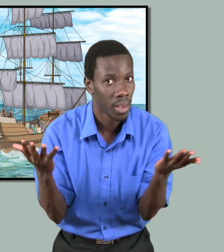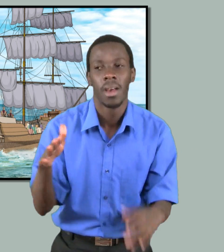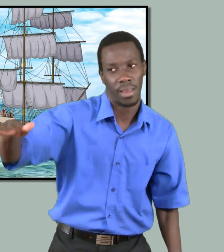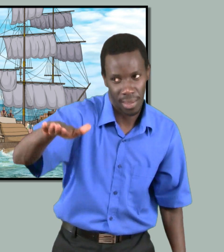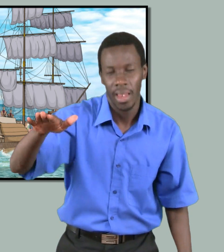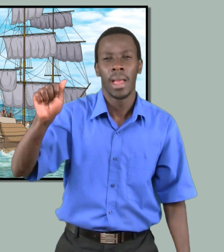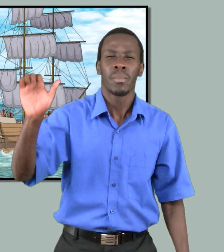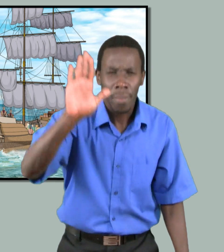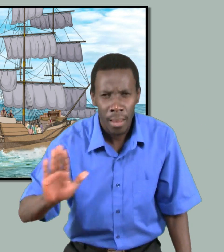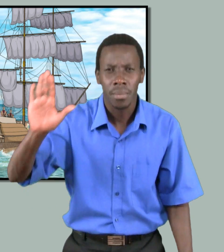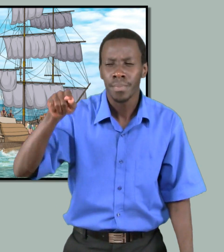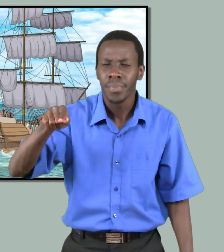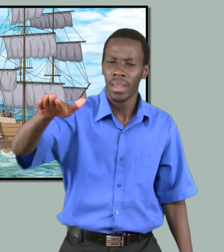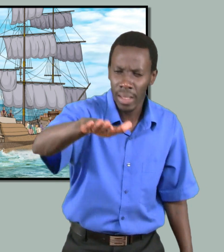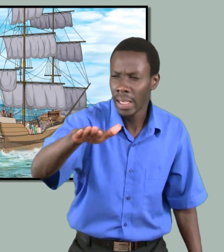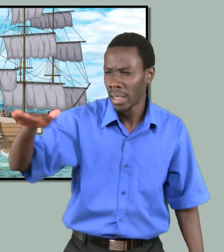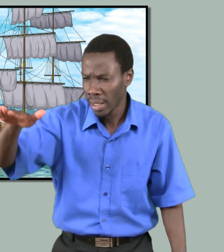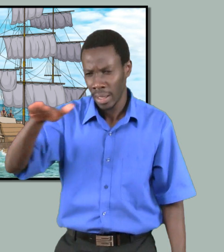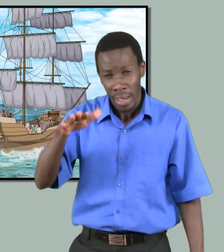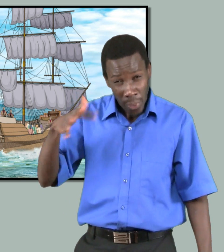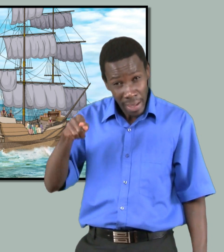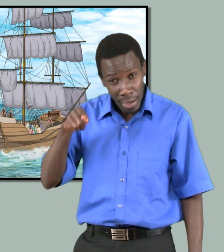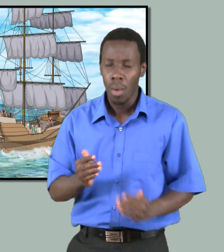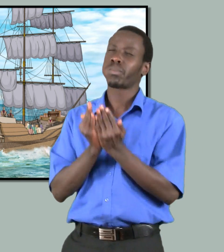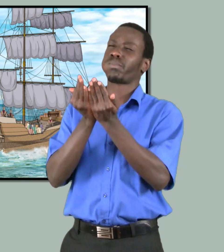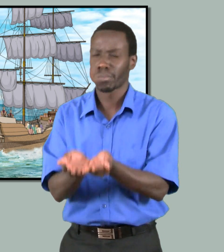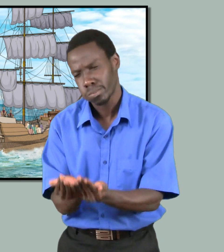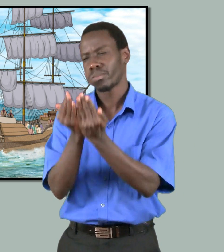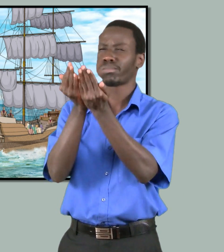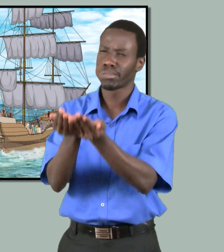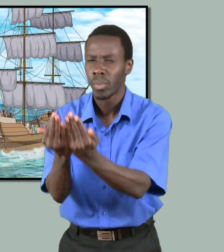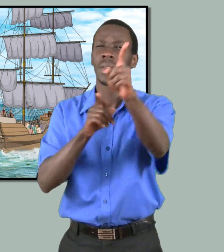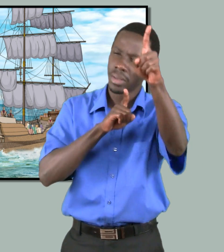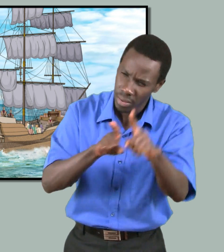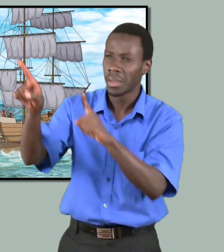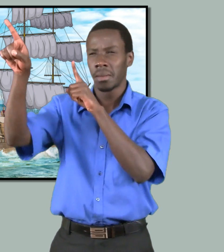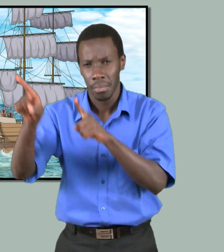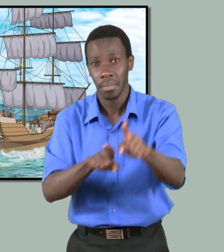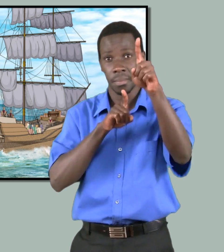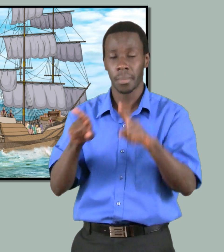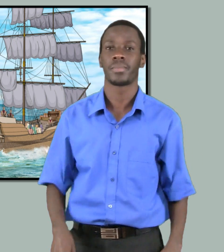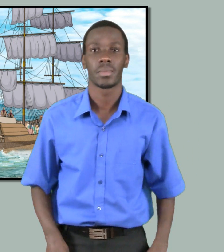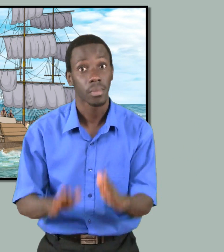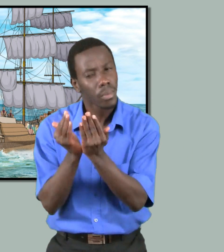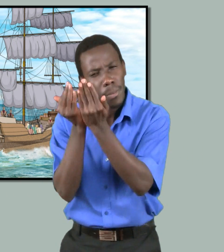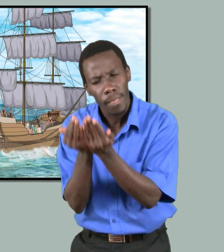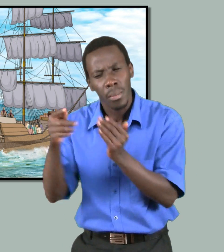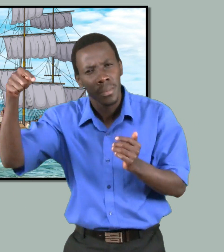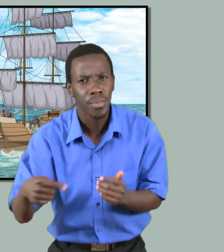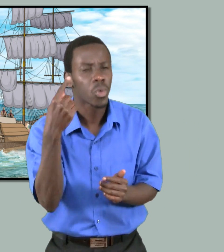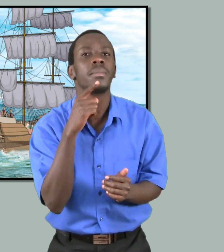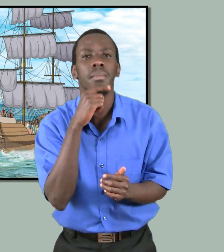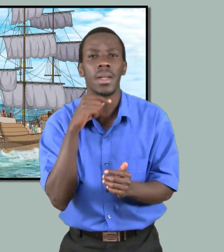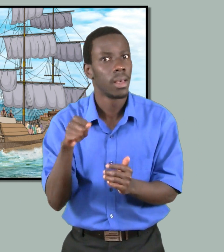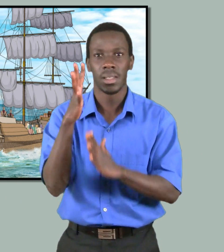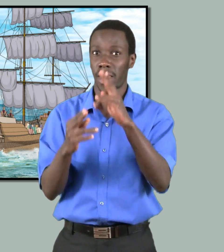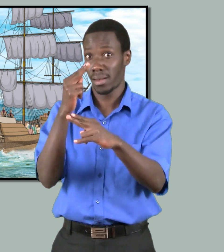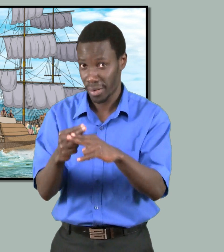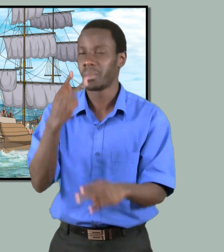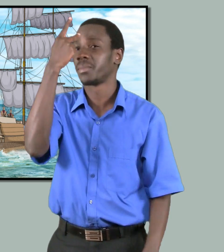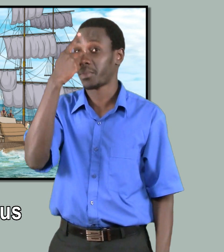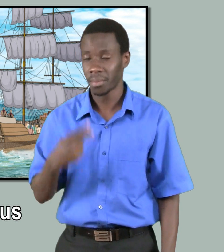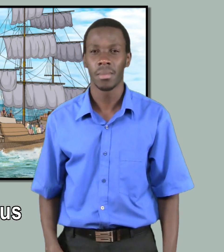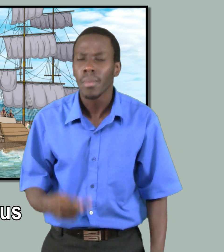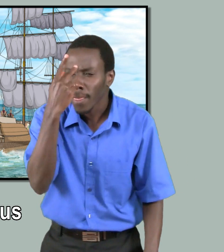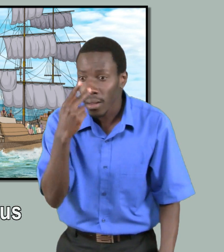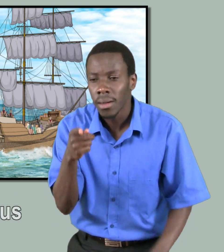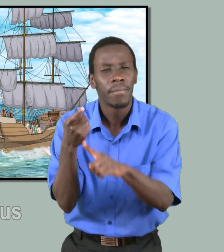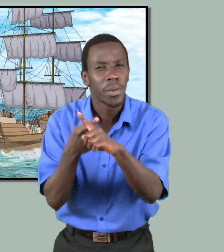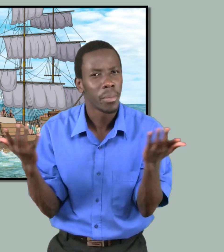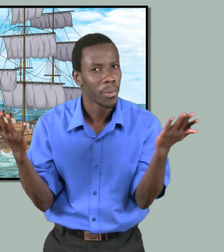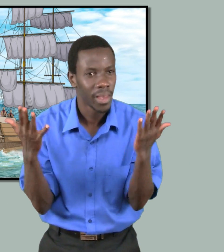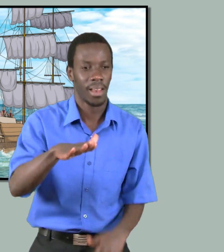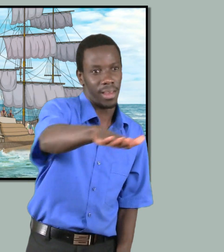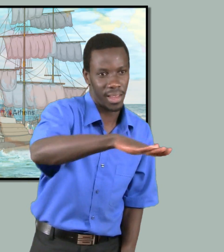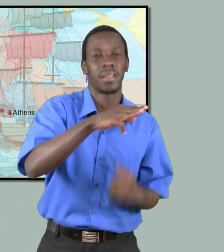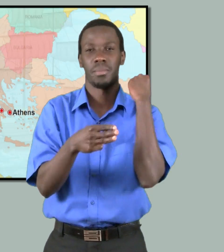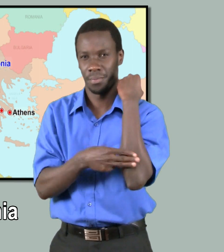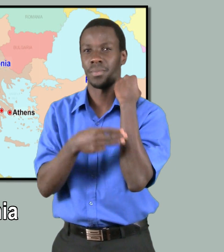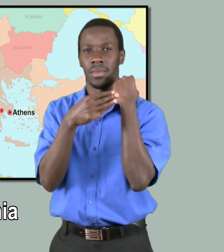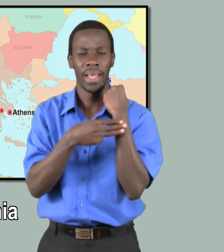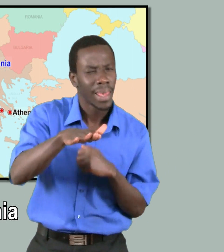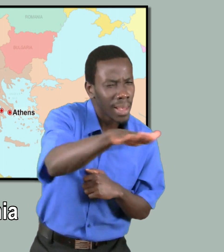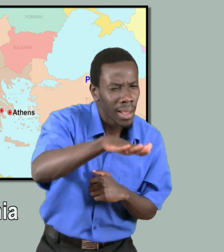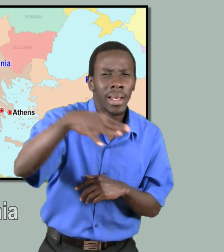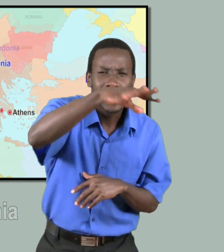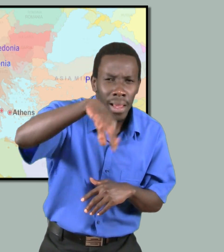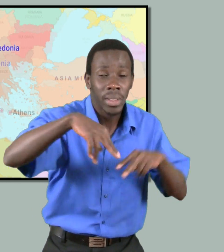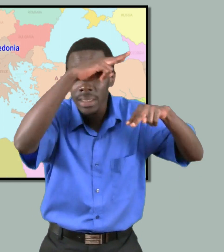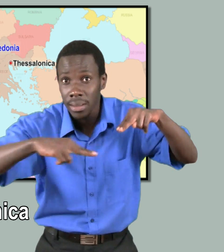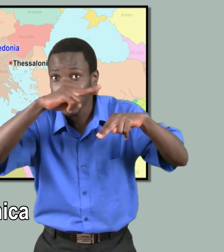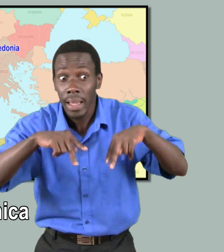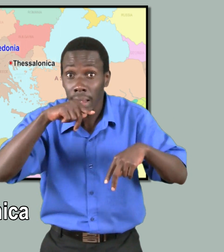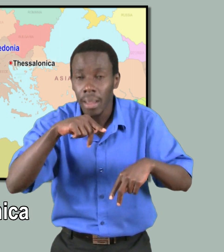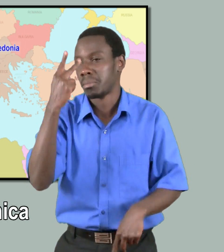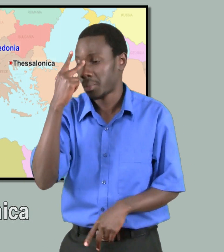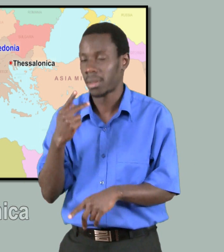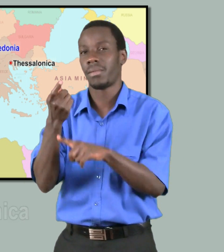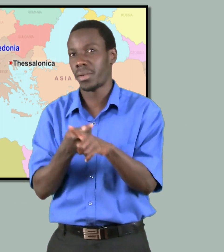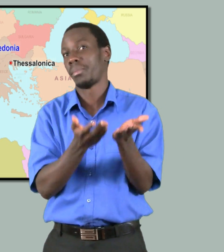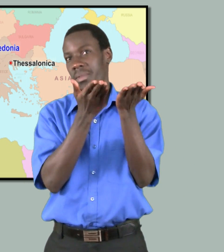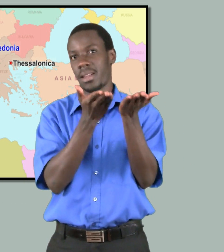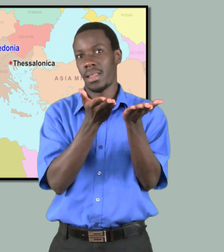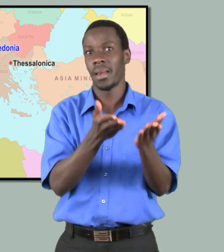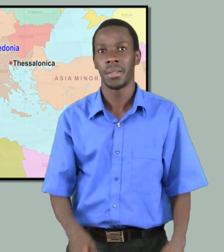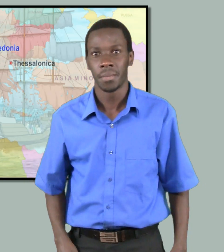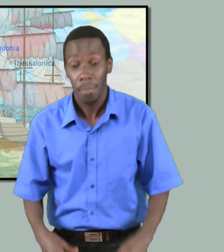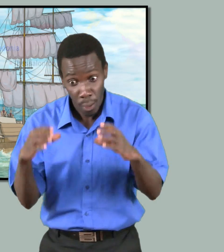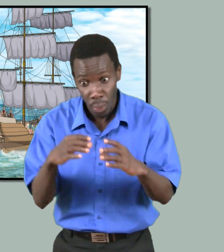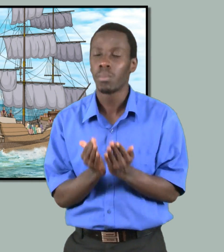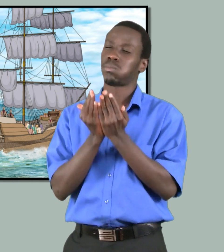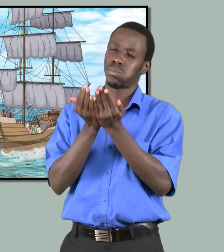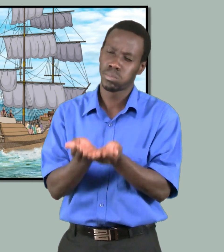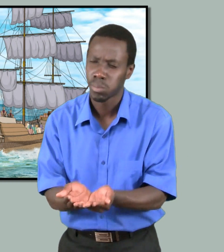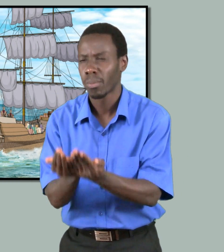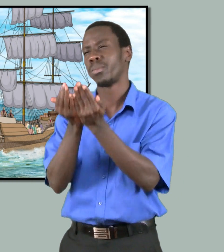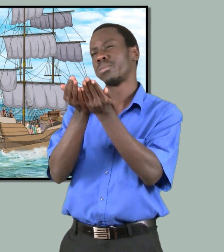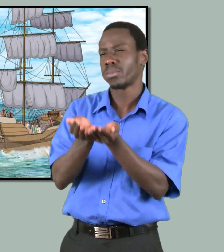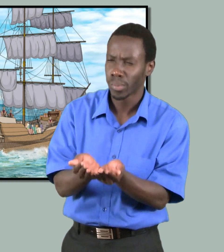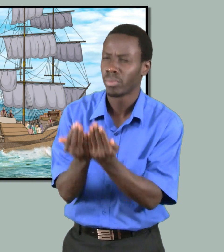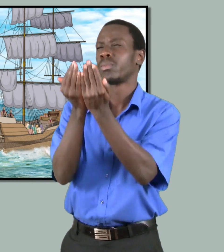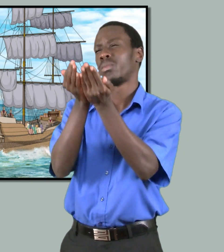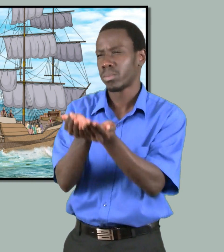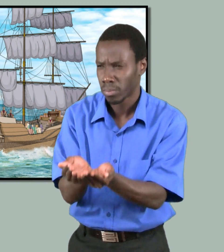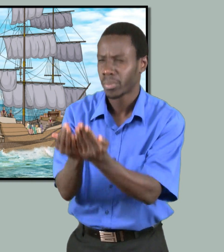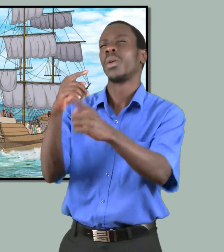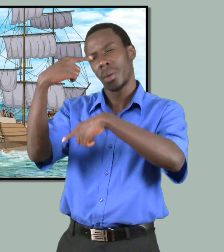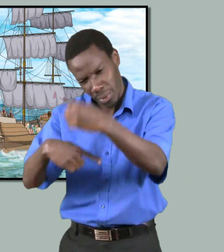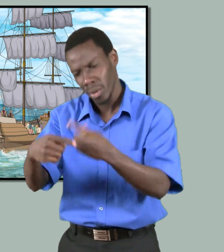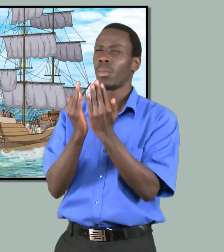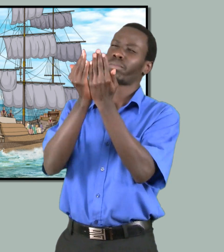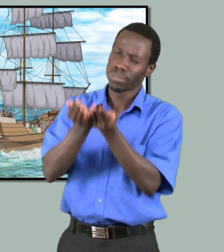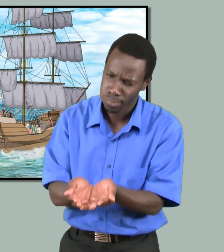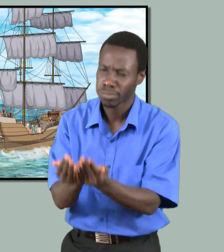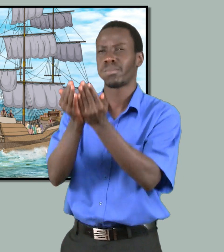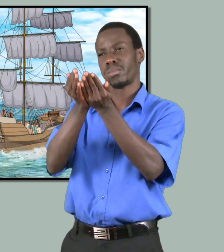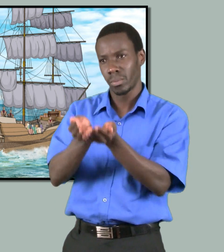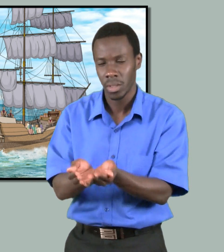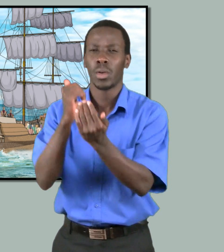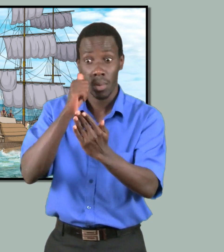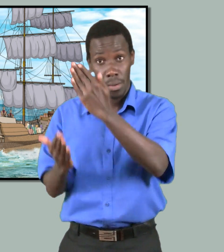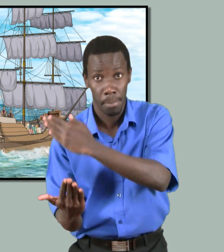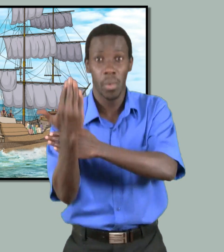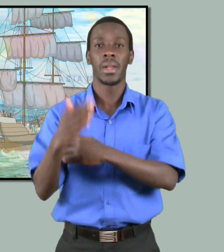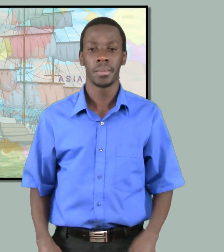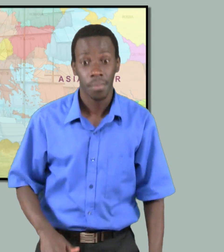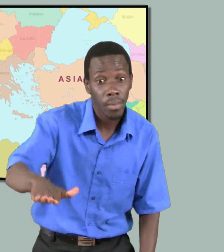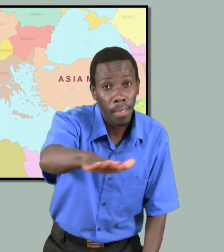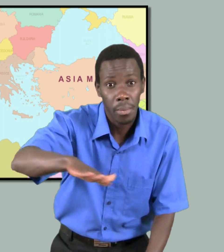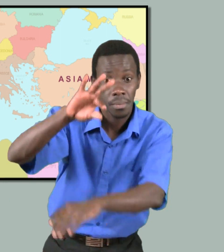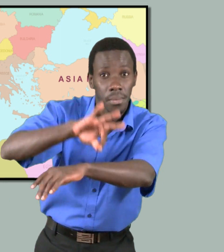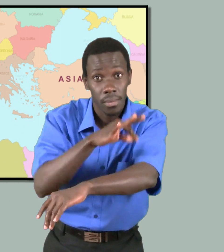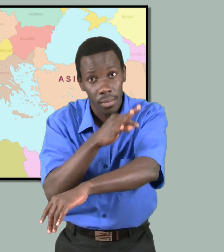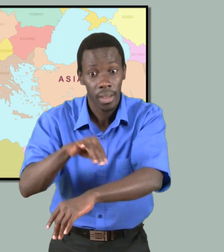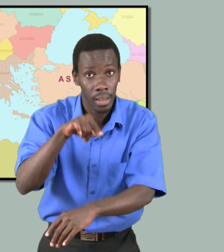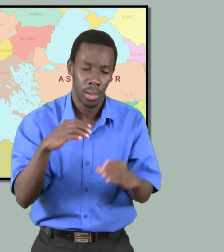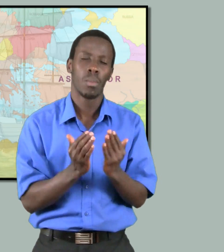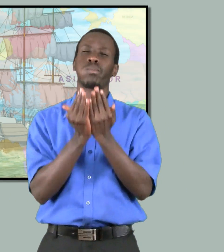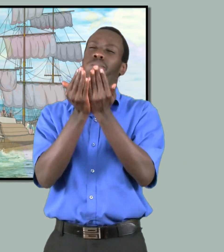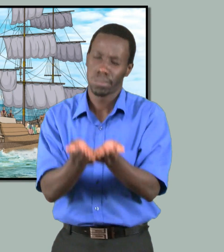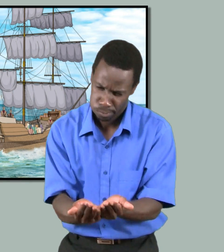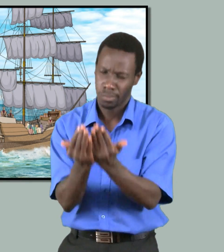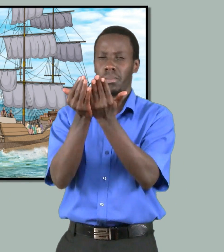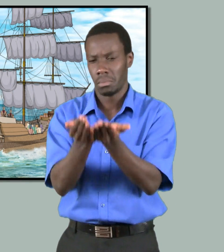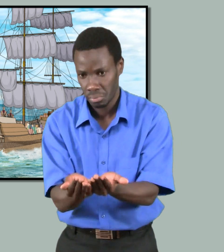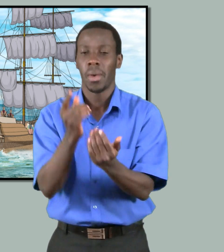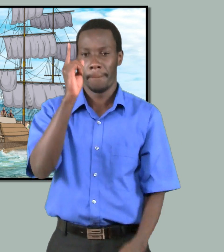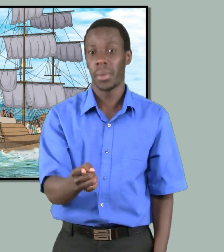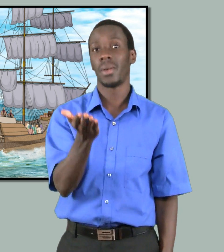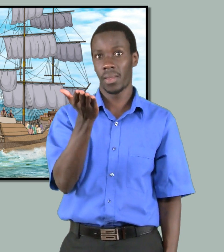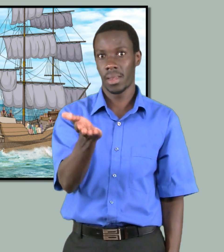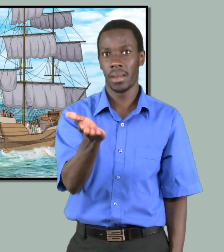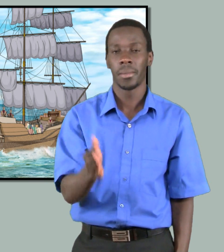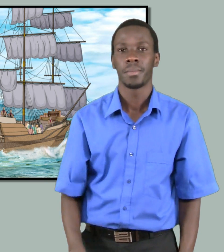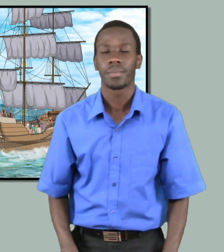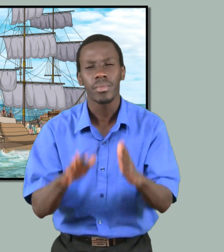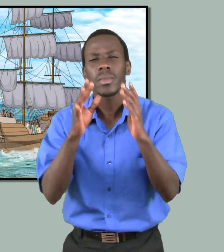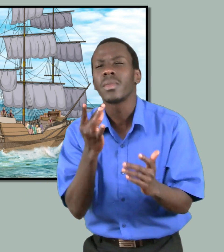We boarded an Adramyttian ship about to sail for ports along the coast of Asia, and we put out to sea.